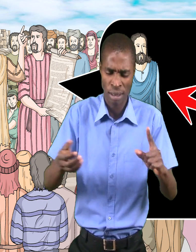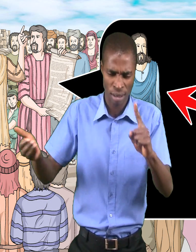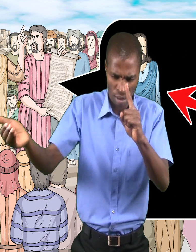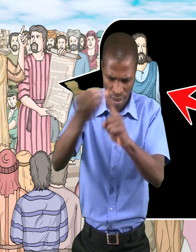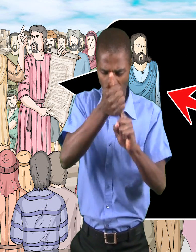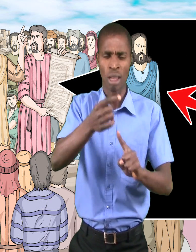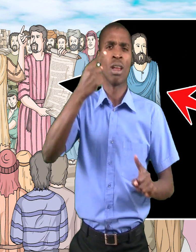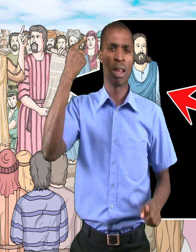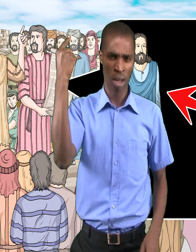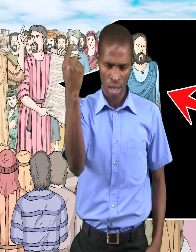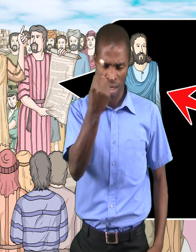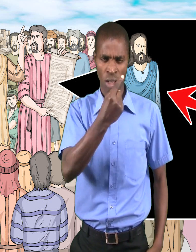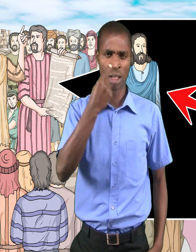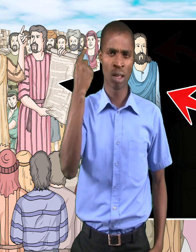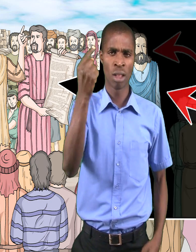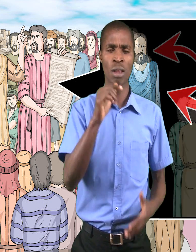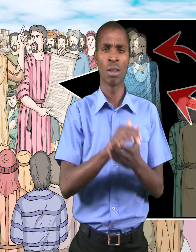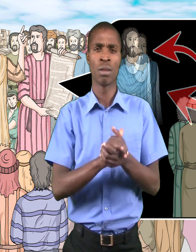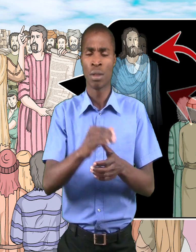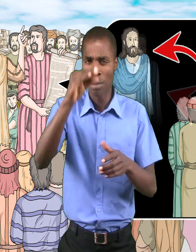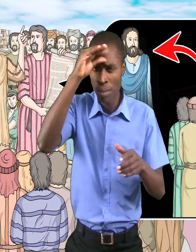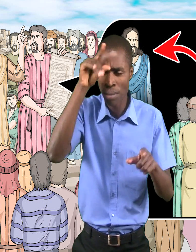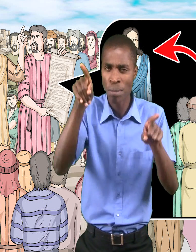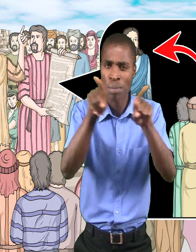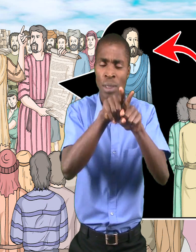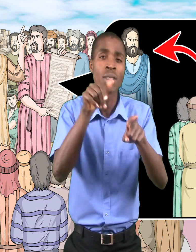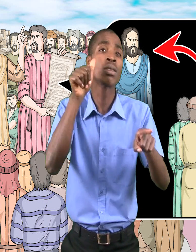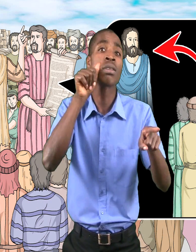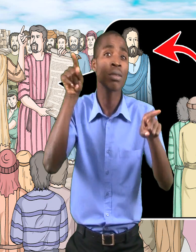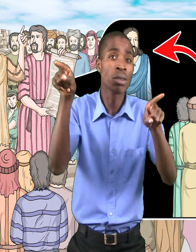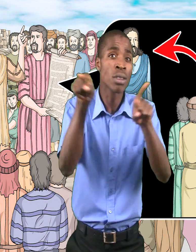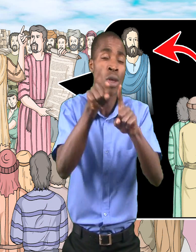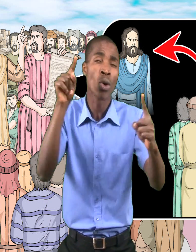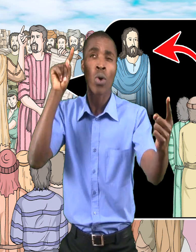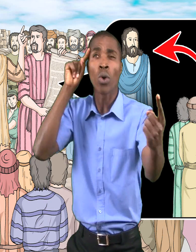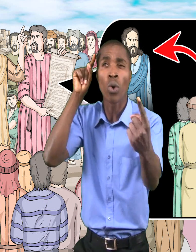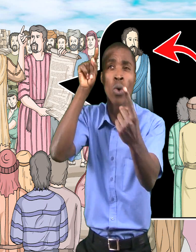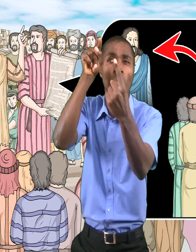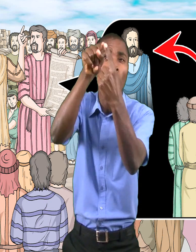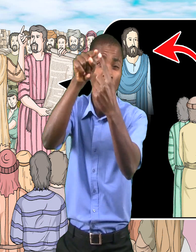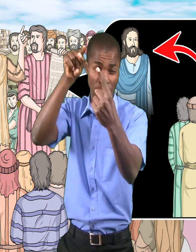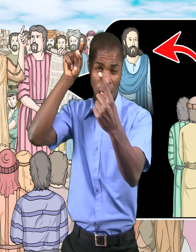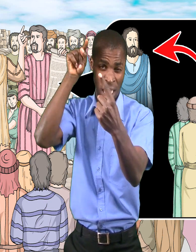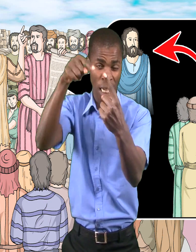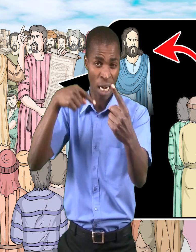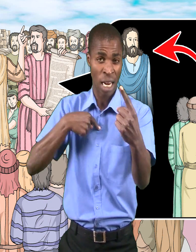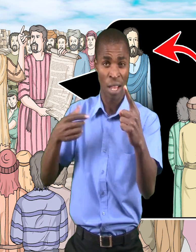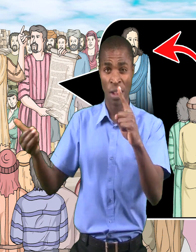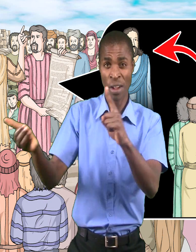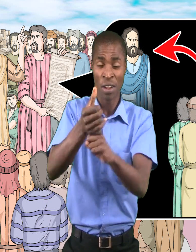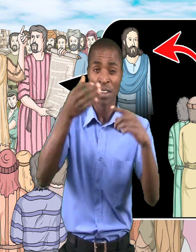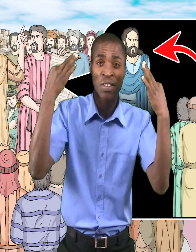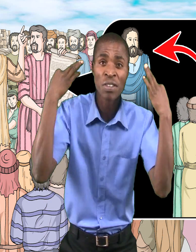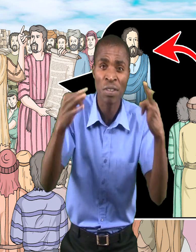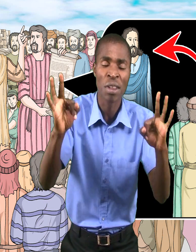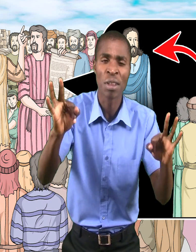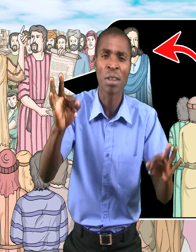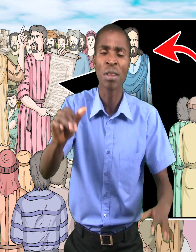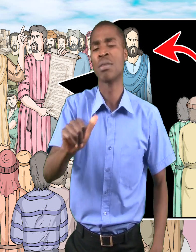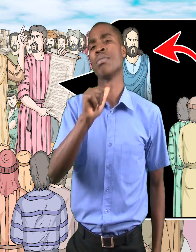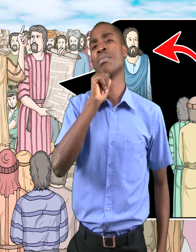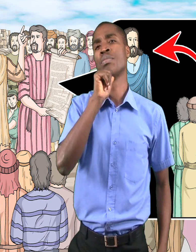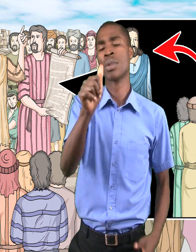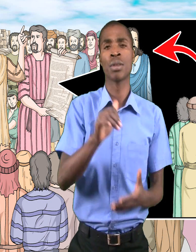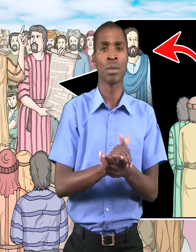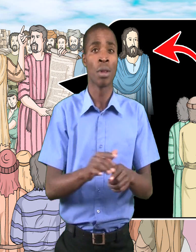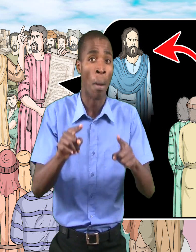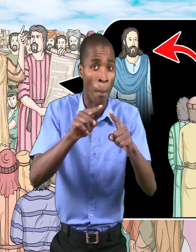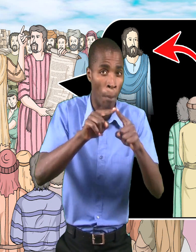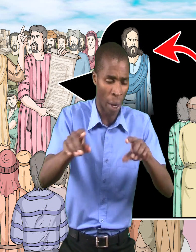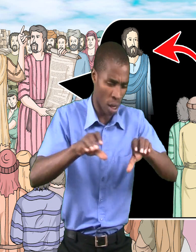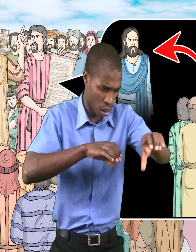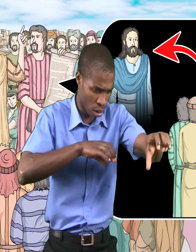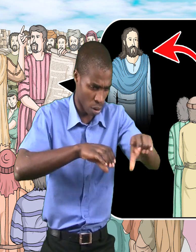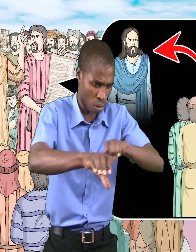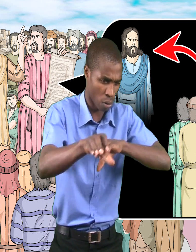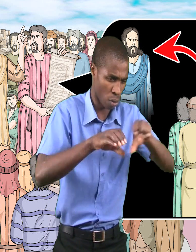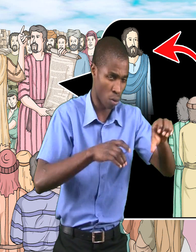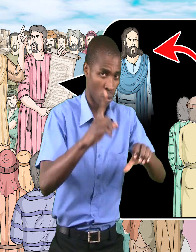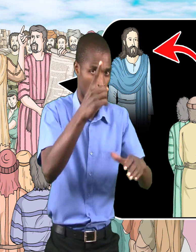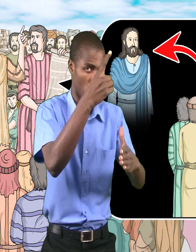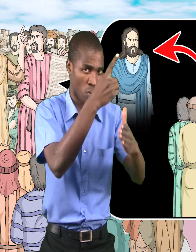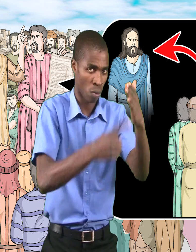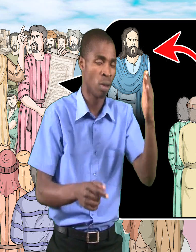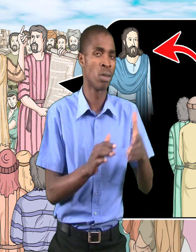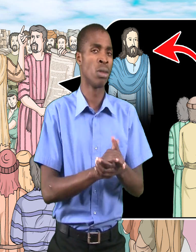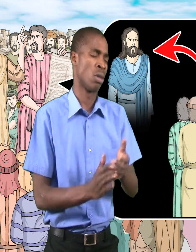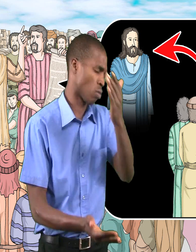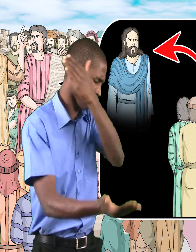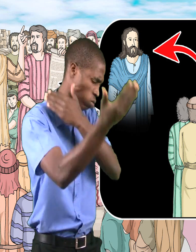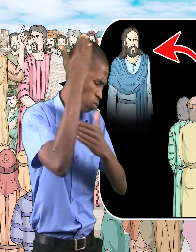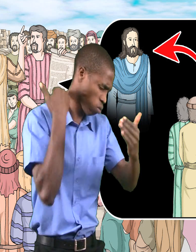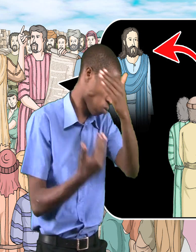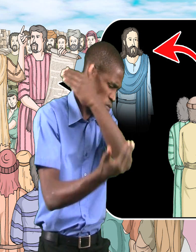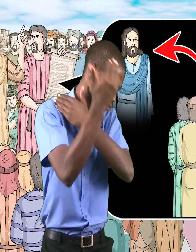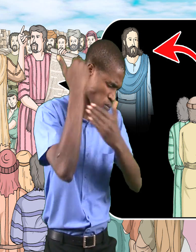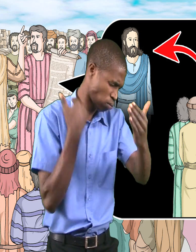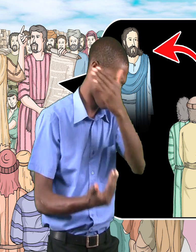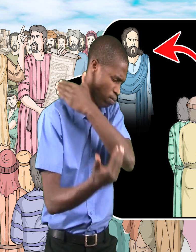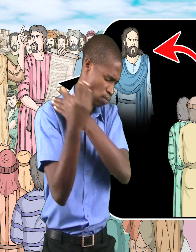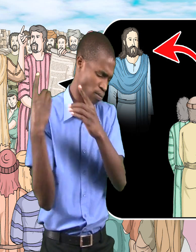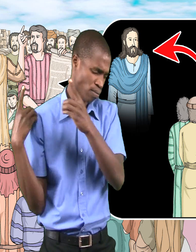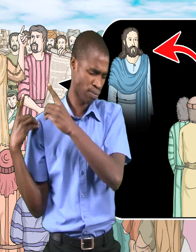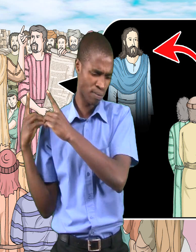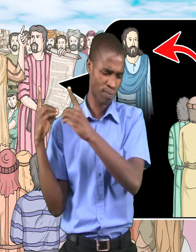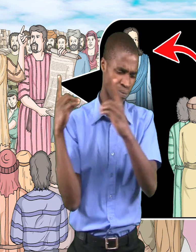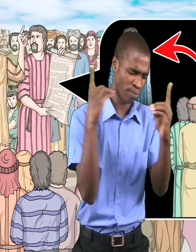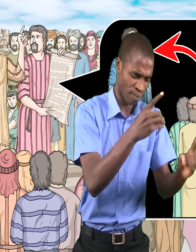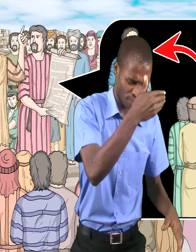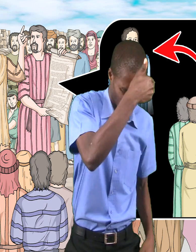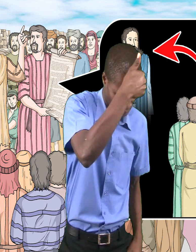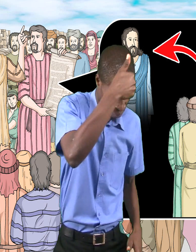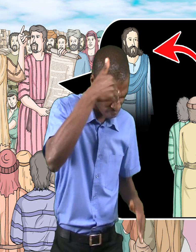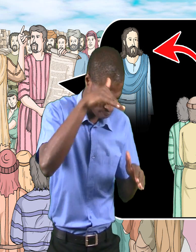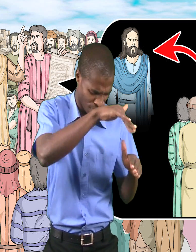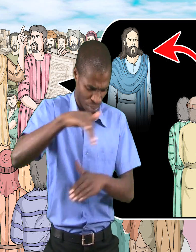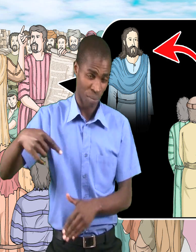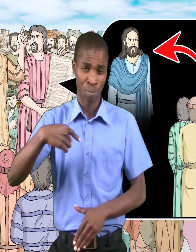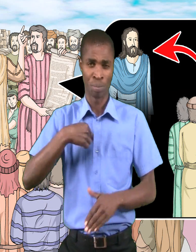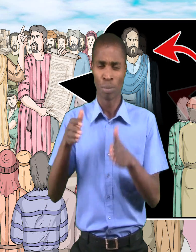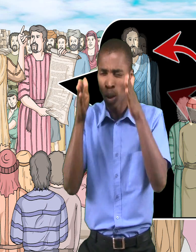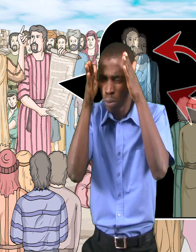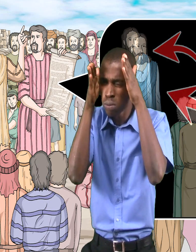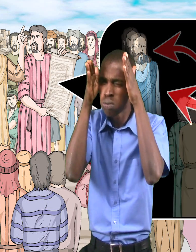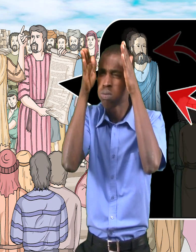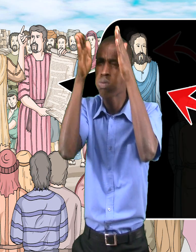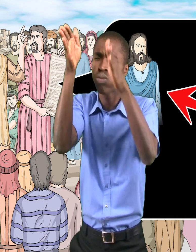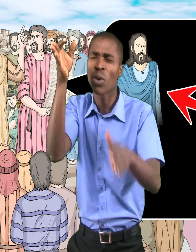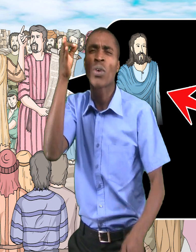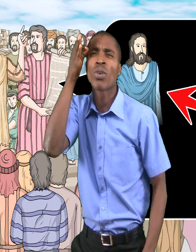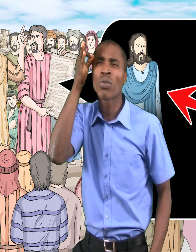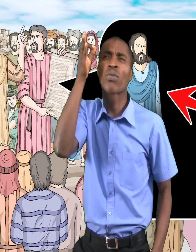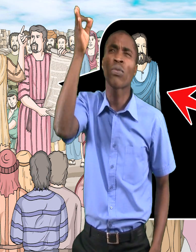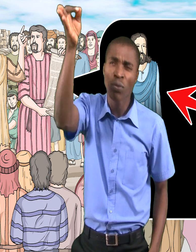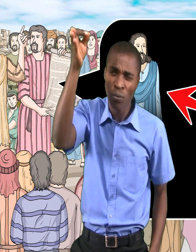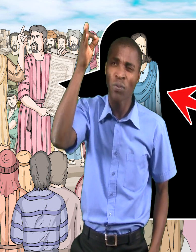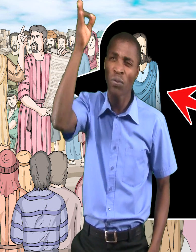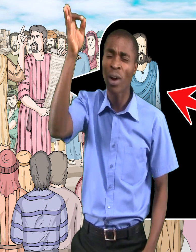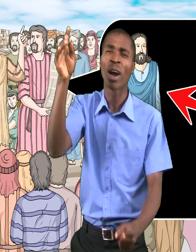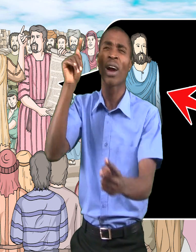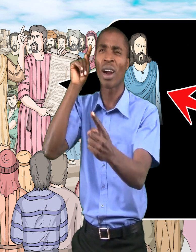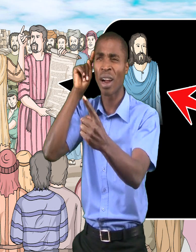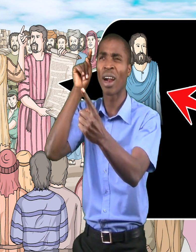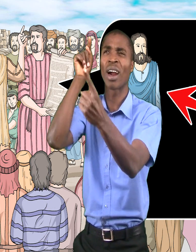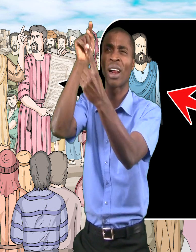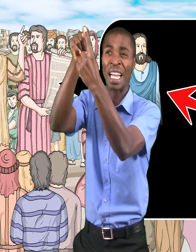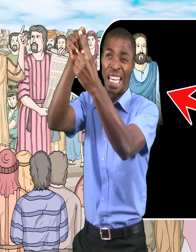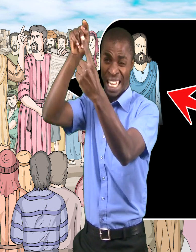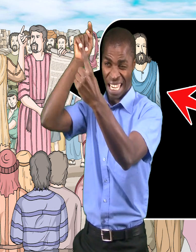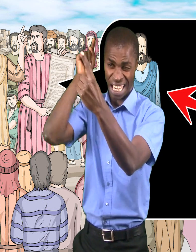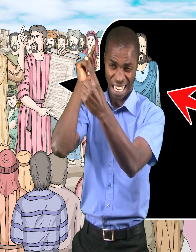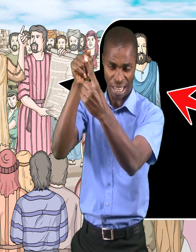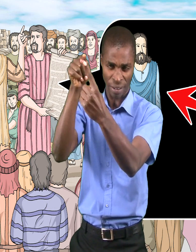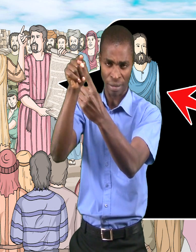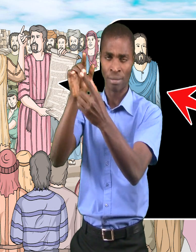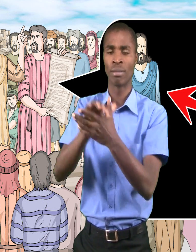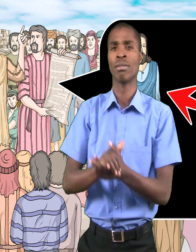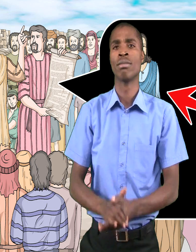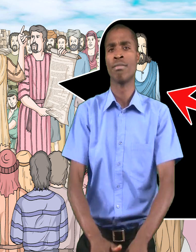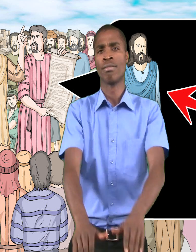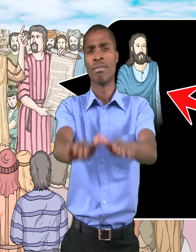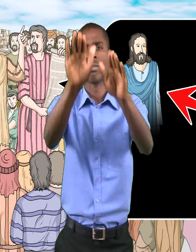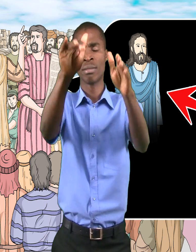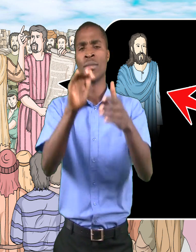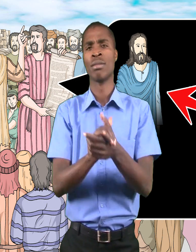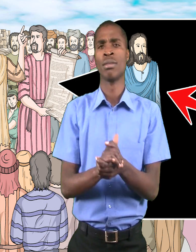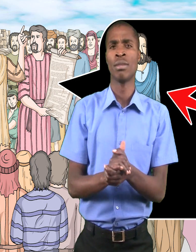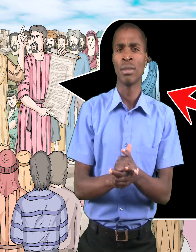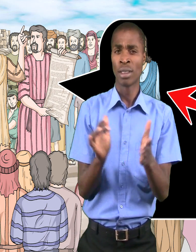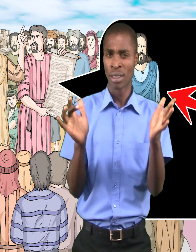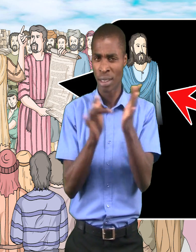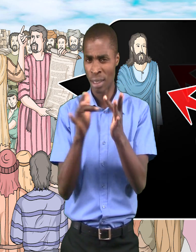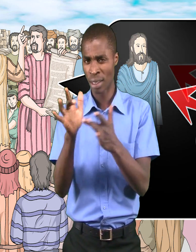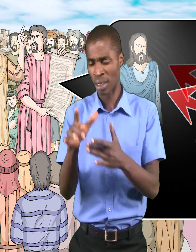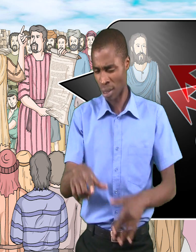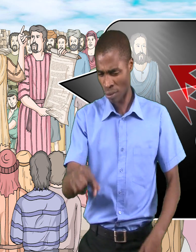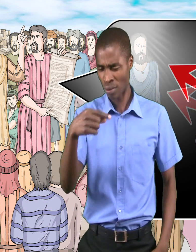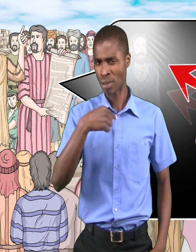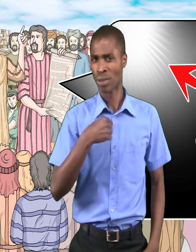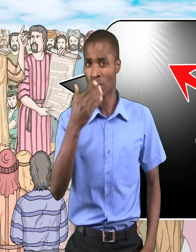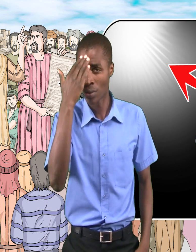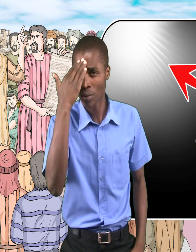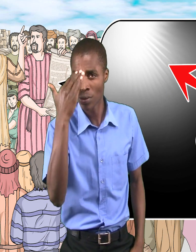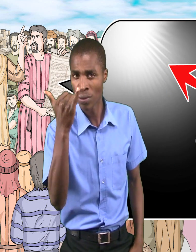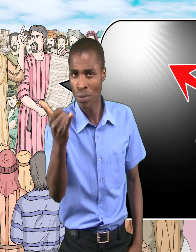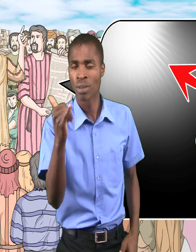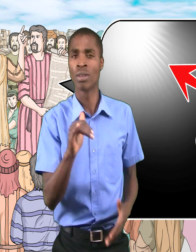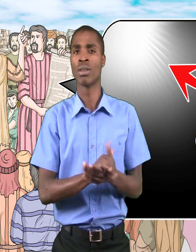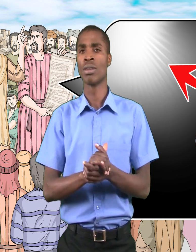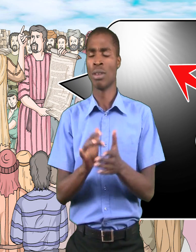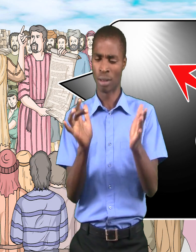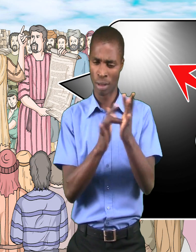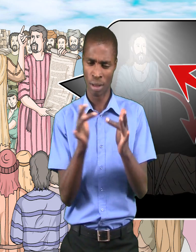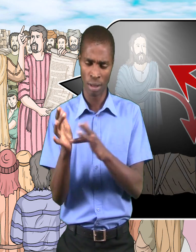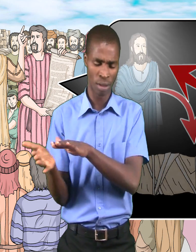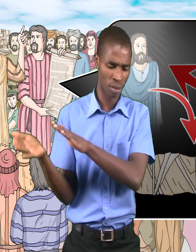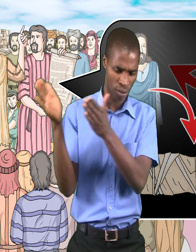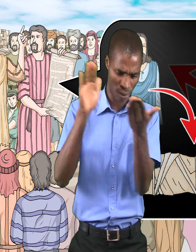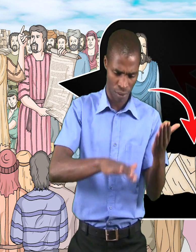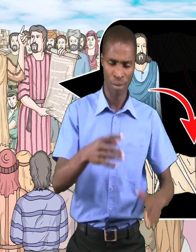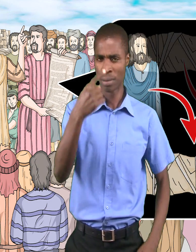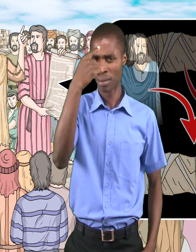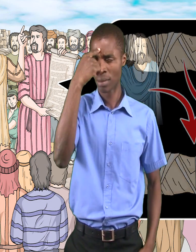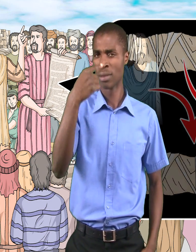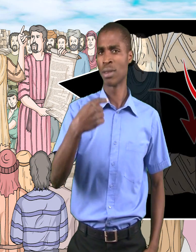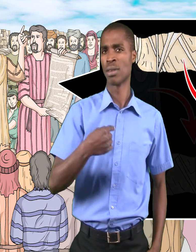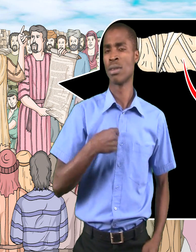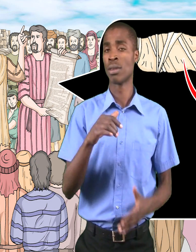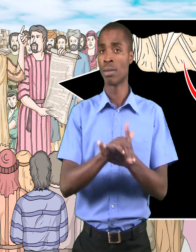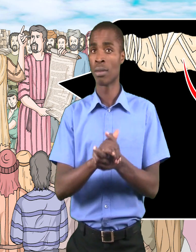Brothers, I do not consider myself yet to have taken hold of it.